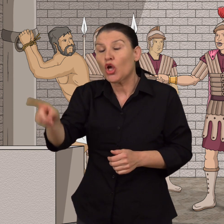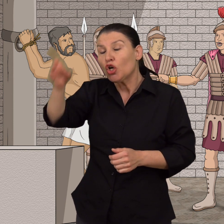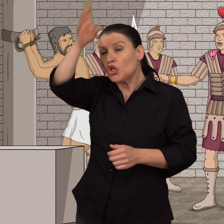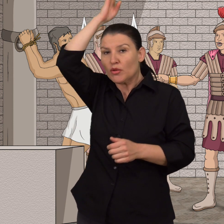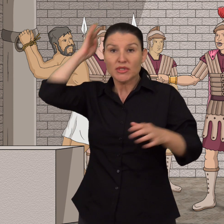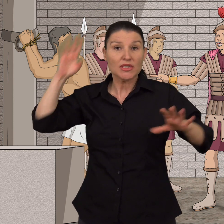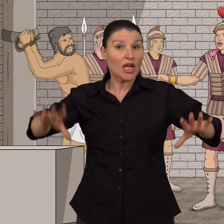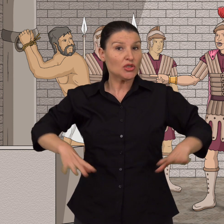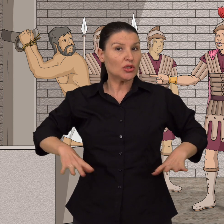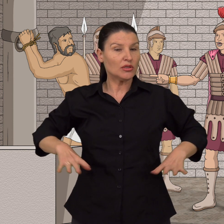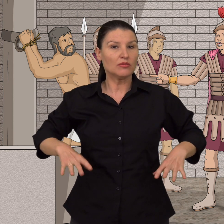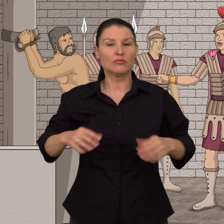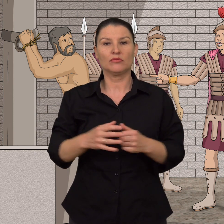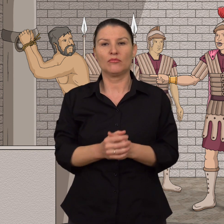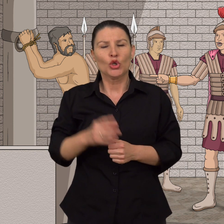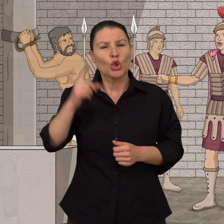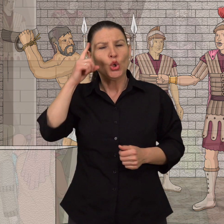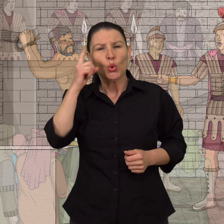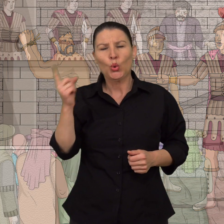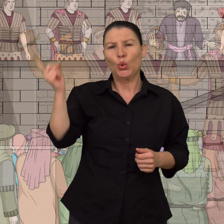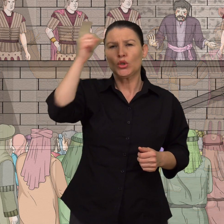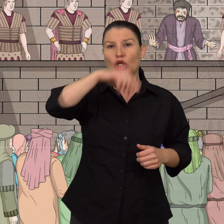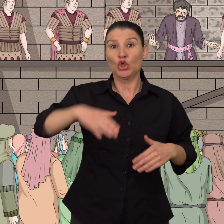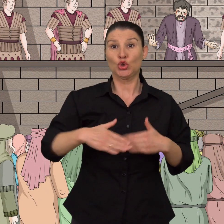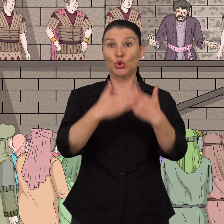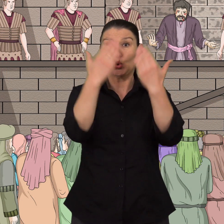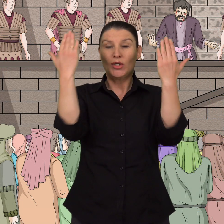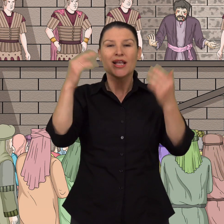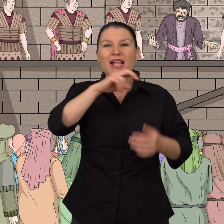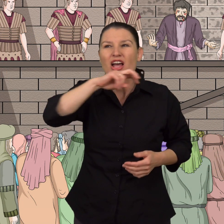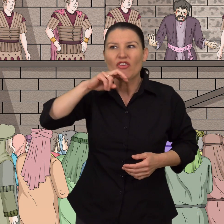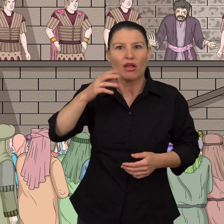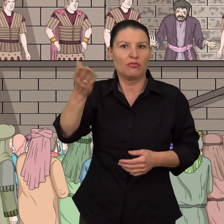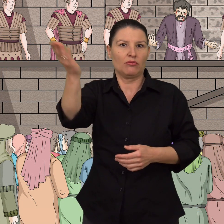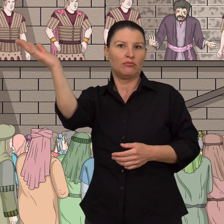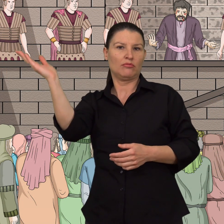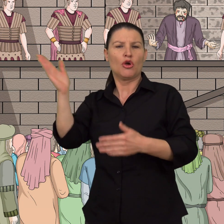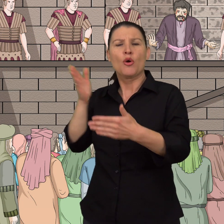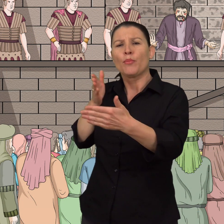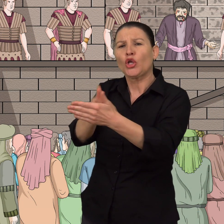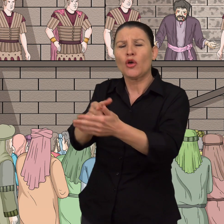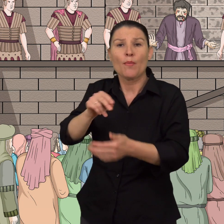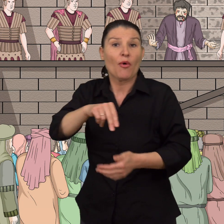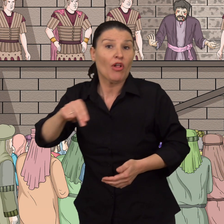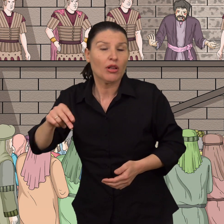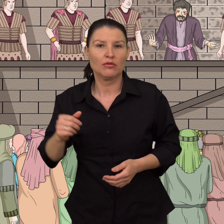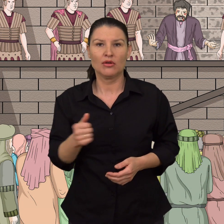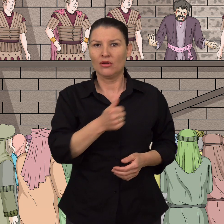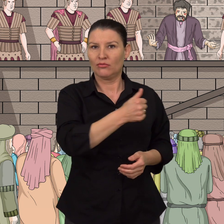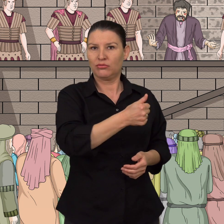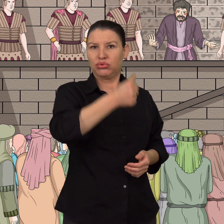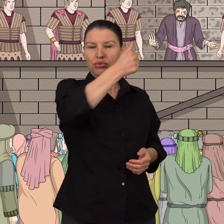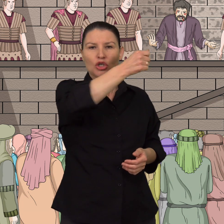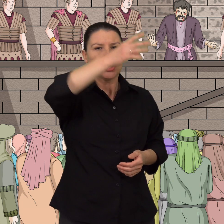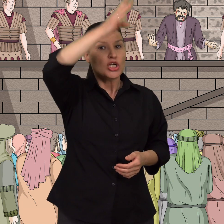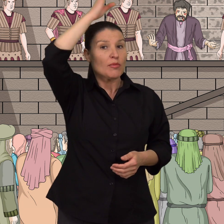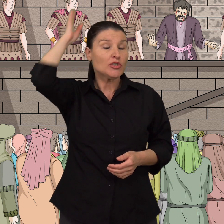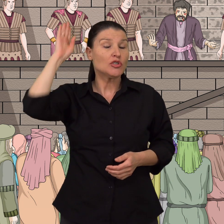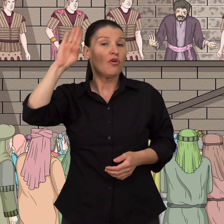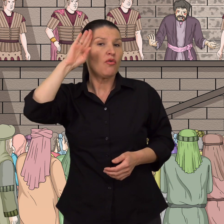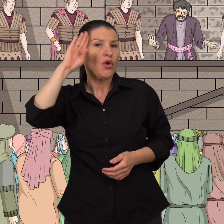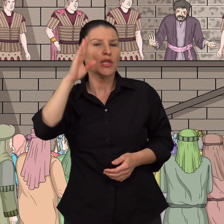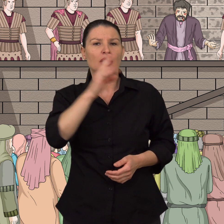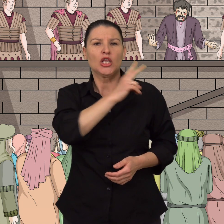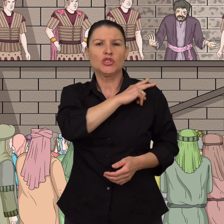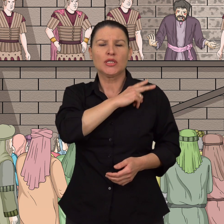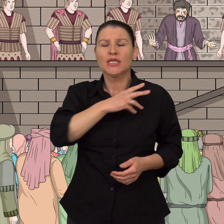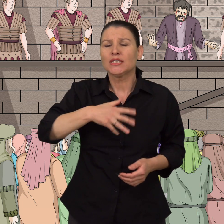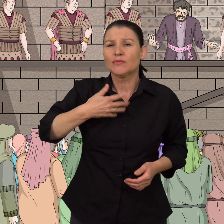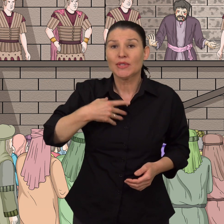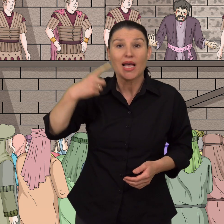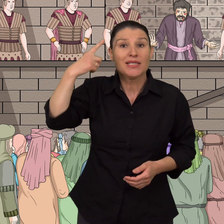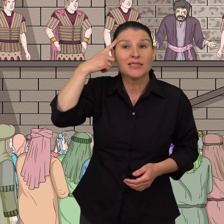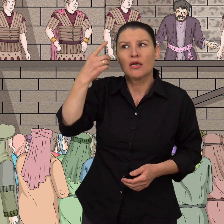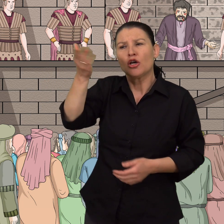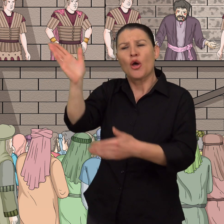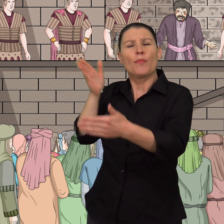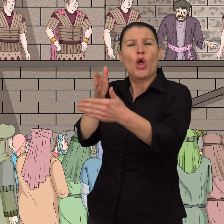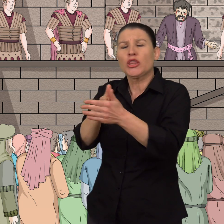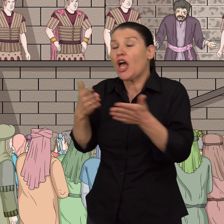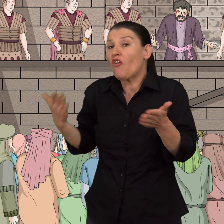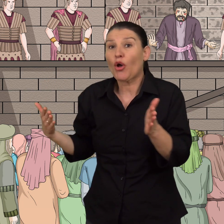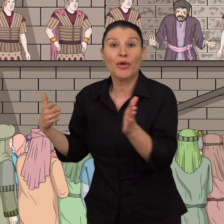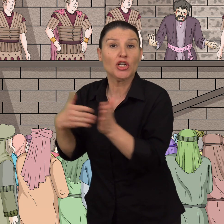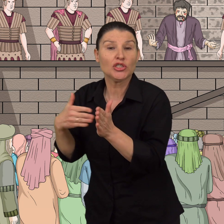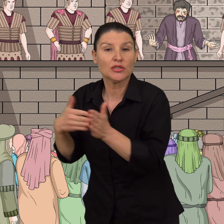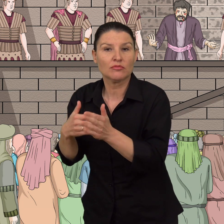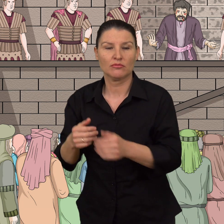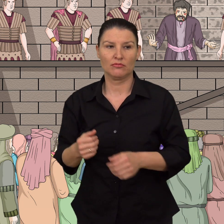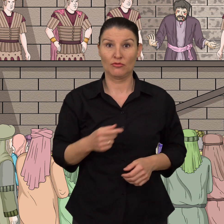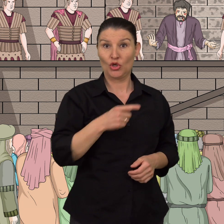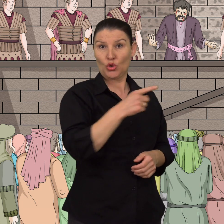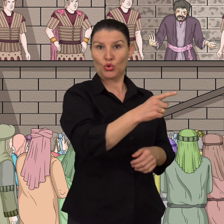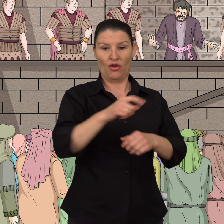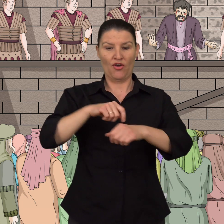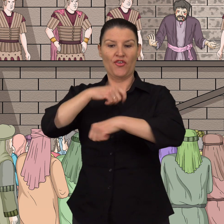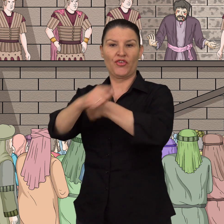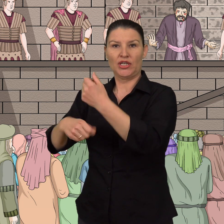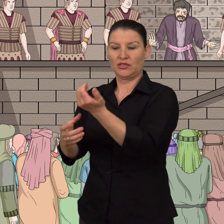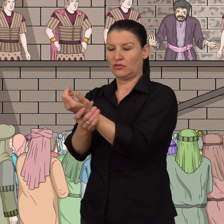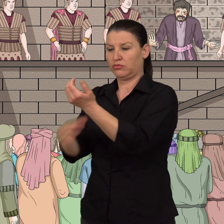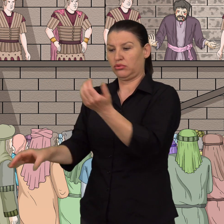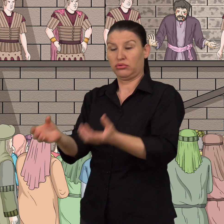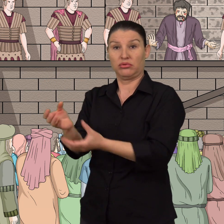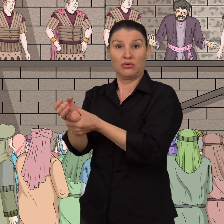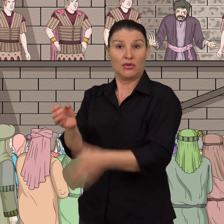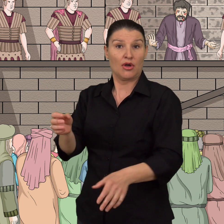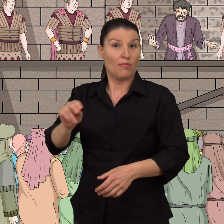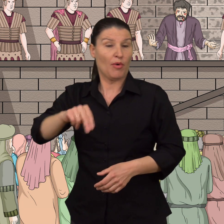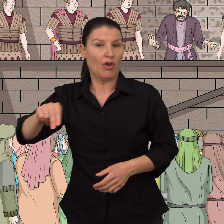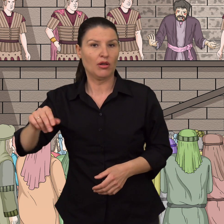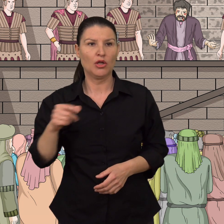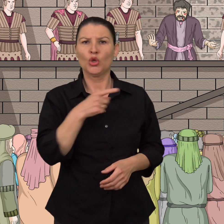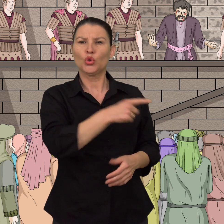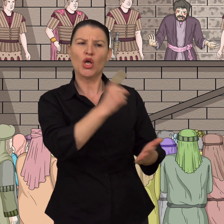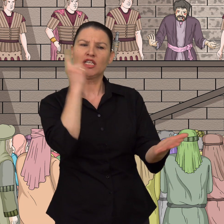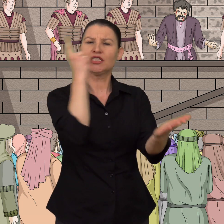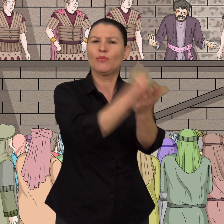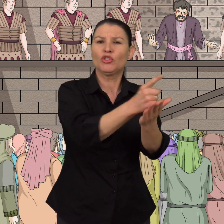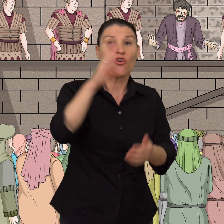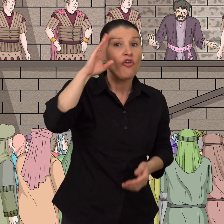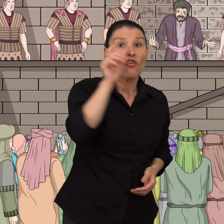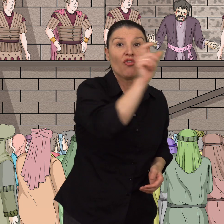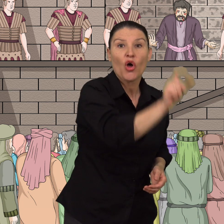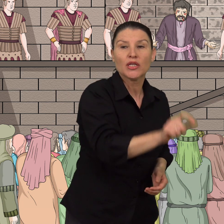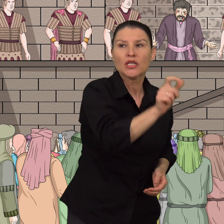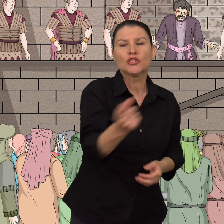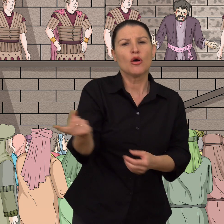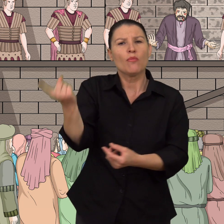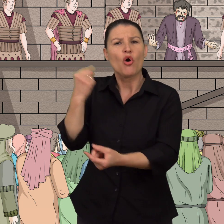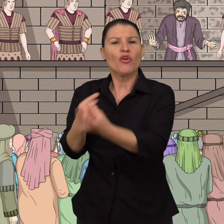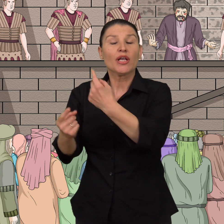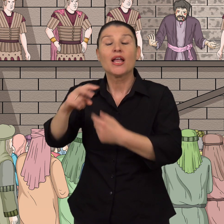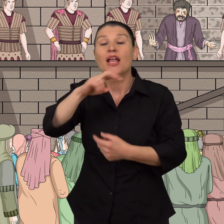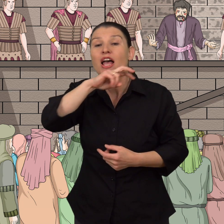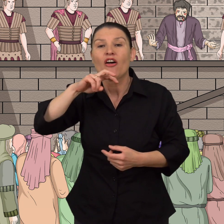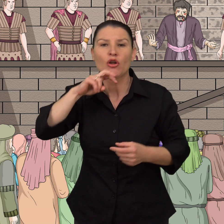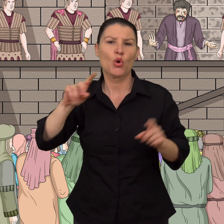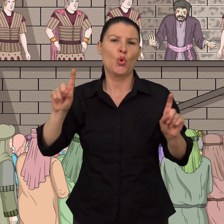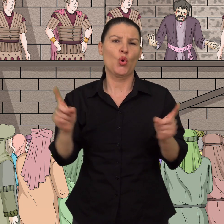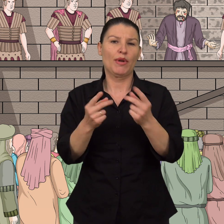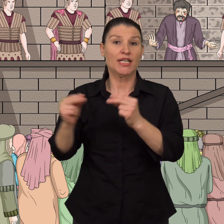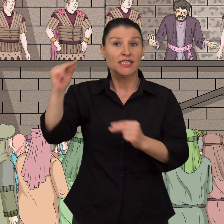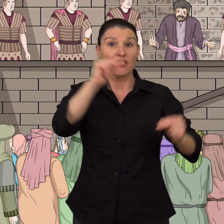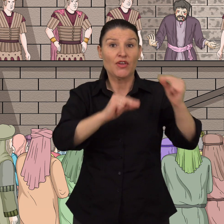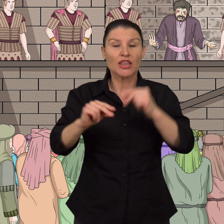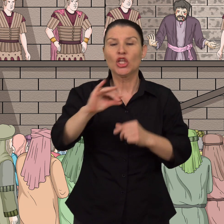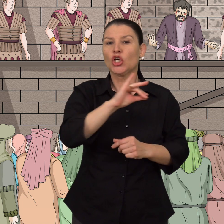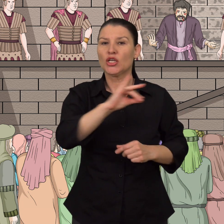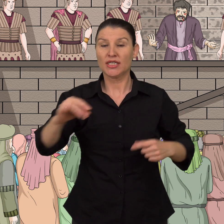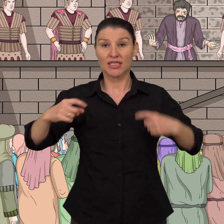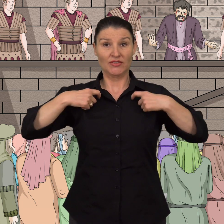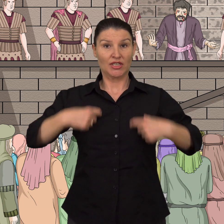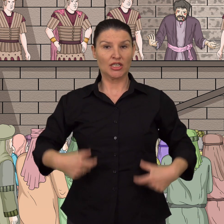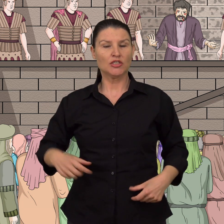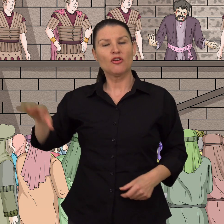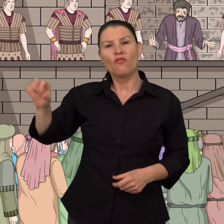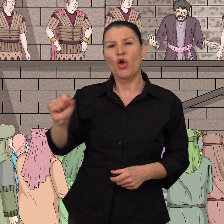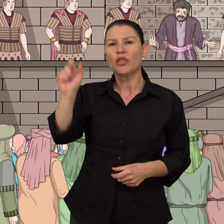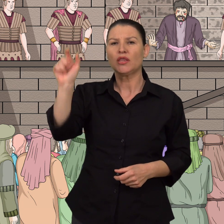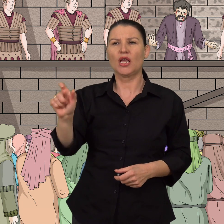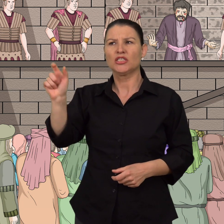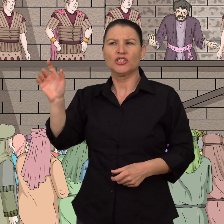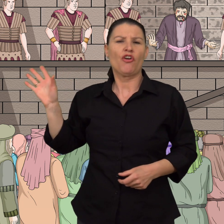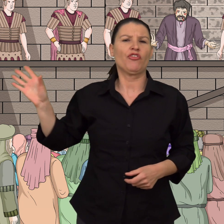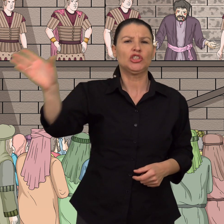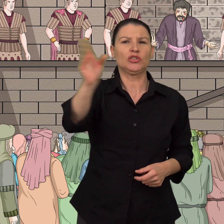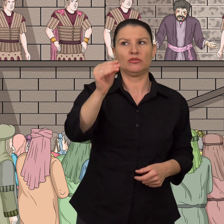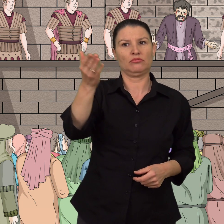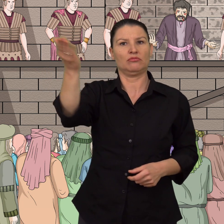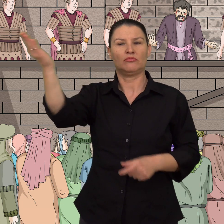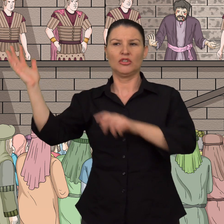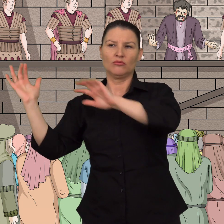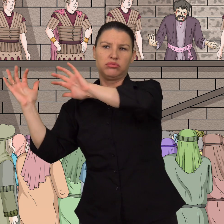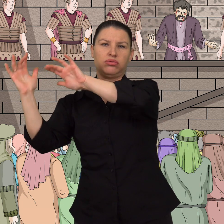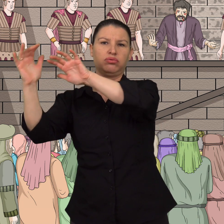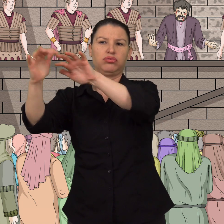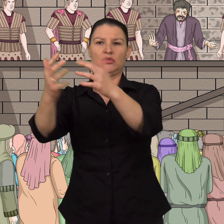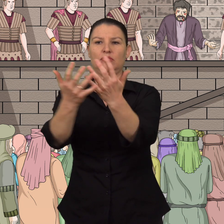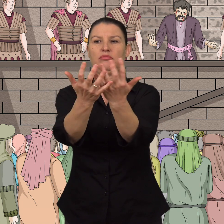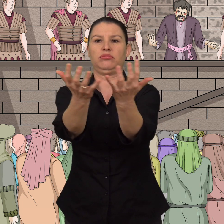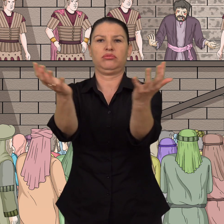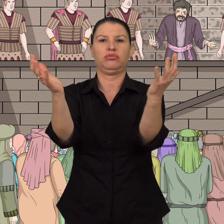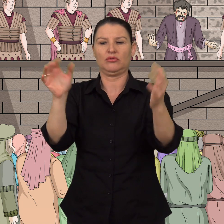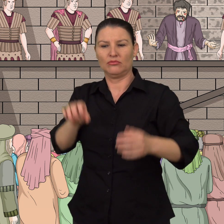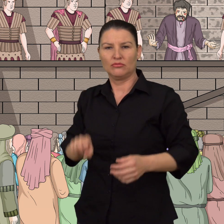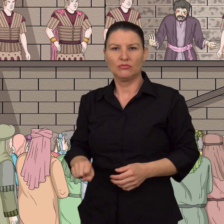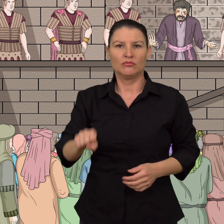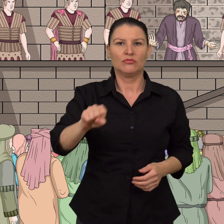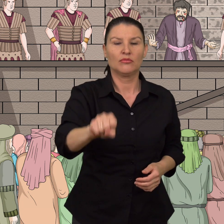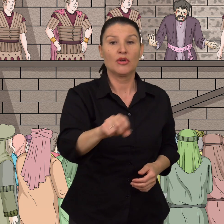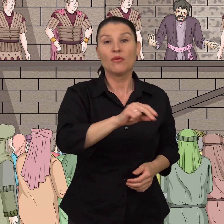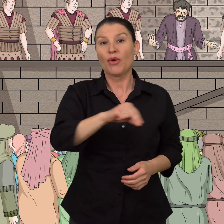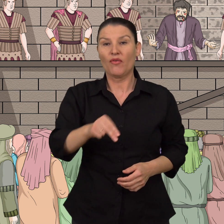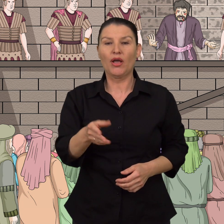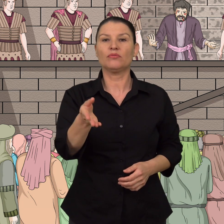The next day the commander, wanting to learn the real reason Paul was accused by the Jews, released him and ordered the chief priests and the whole Sanhedrin to assemble.